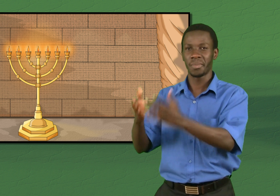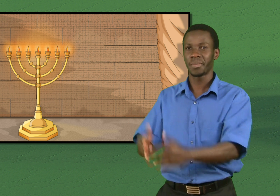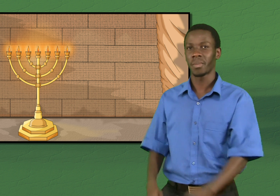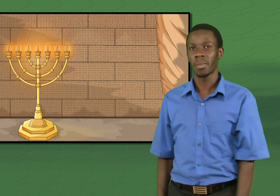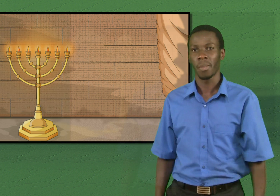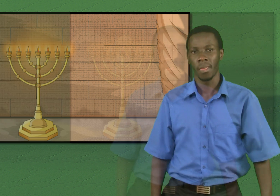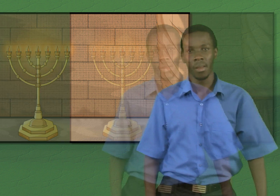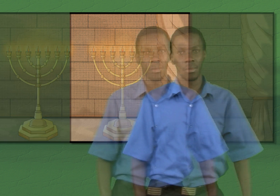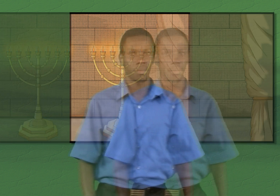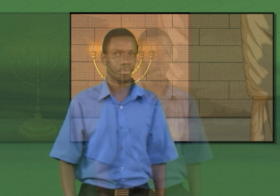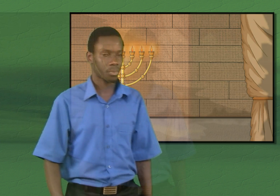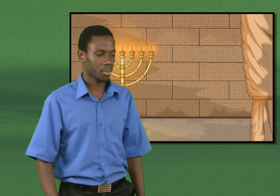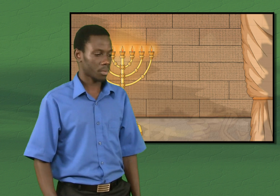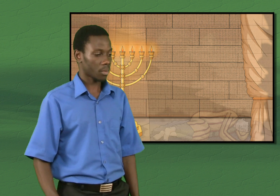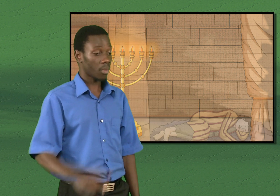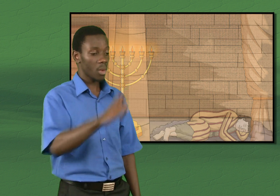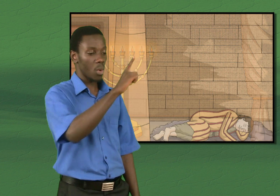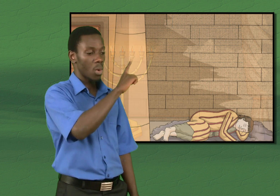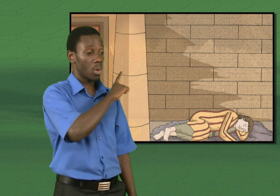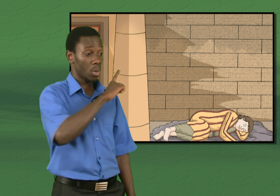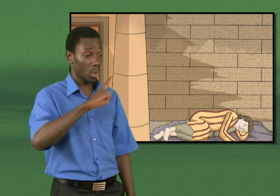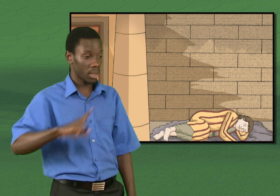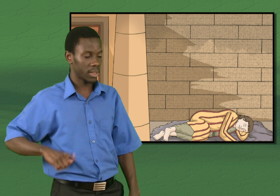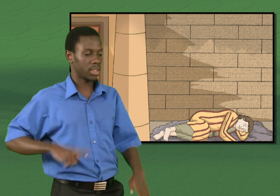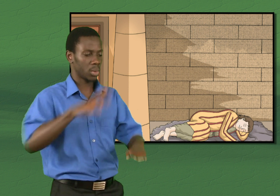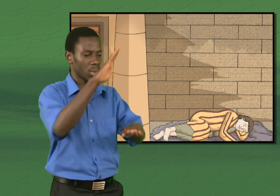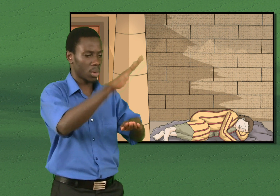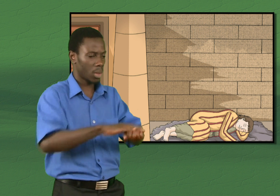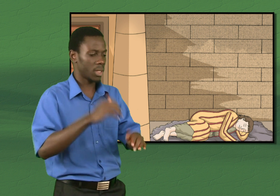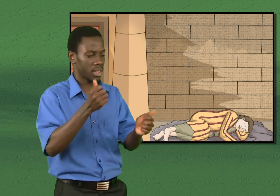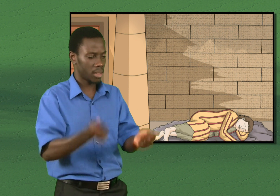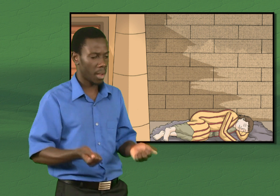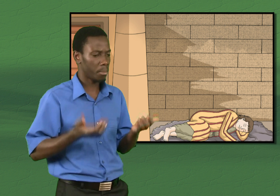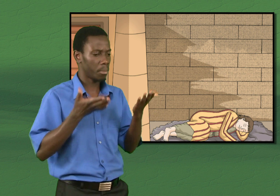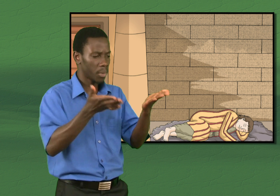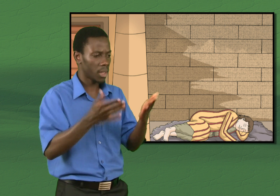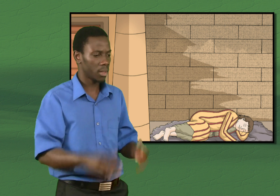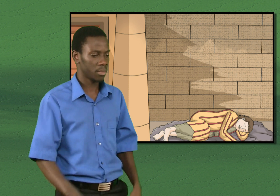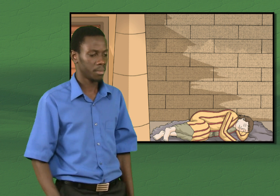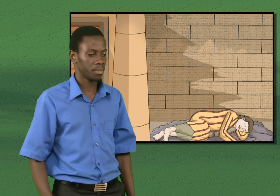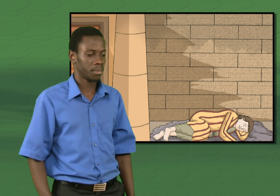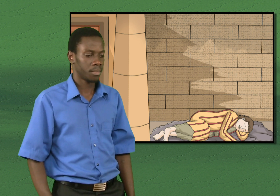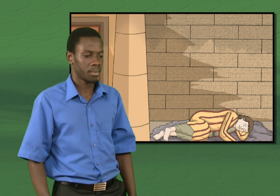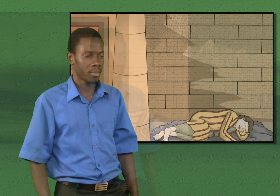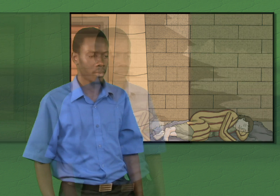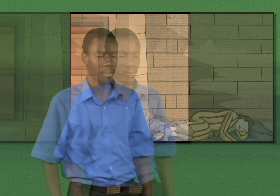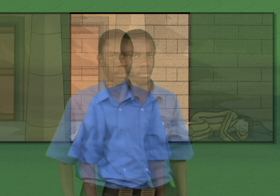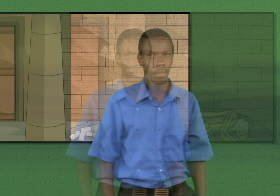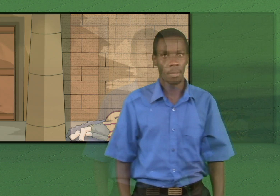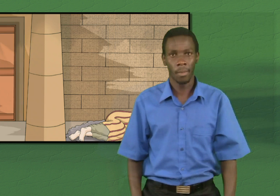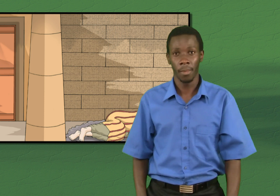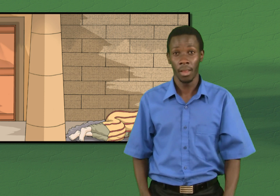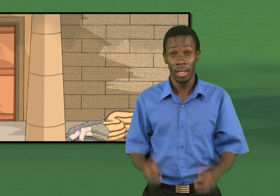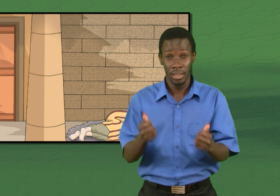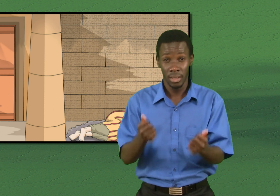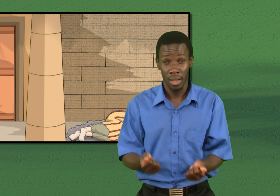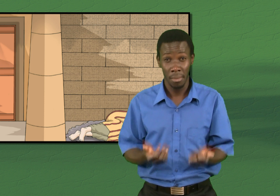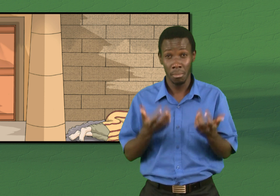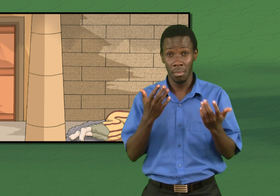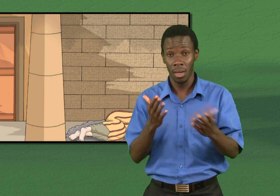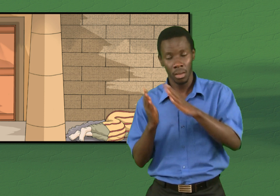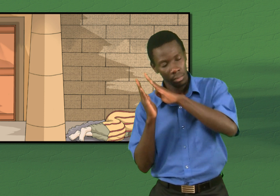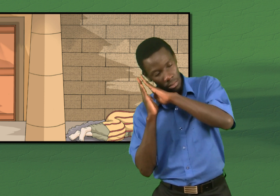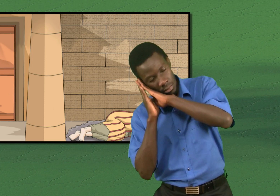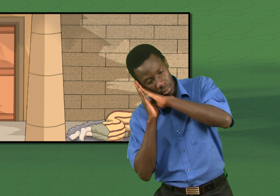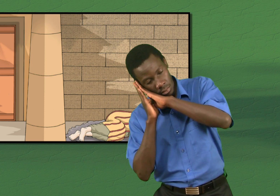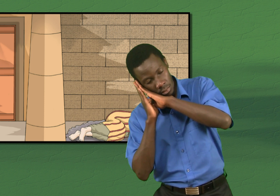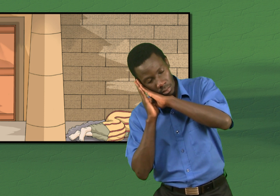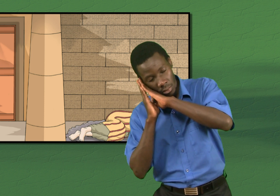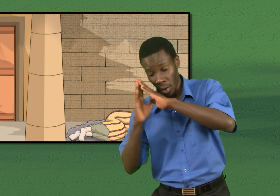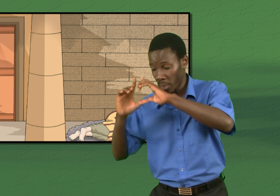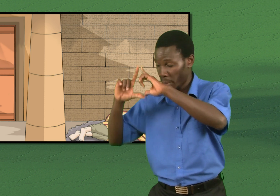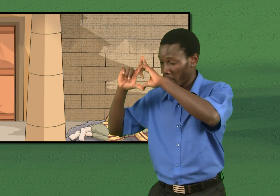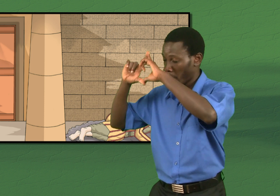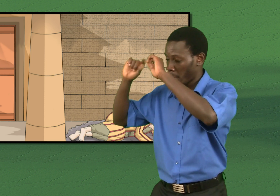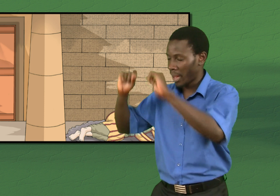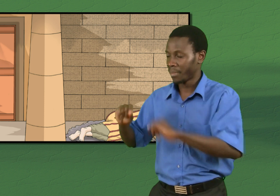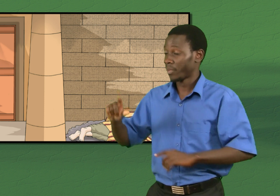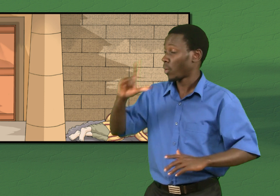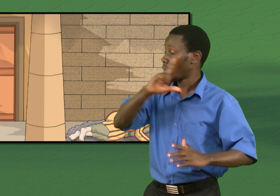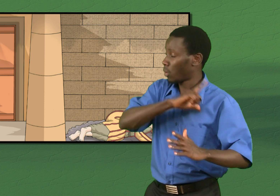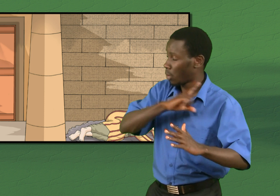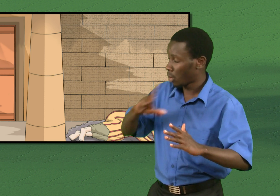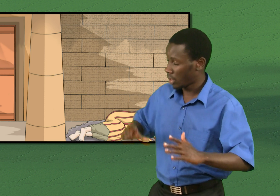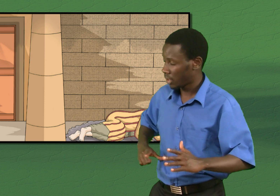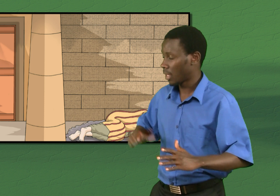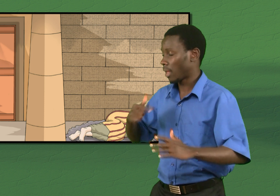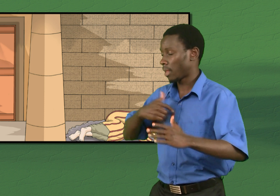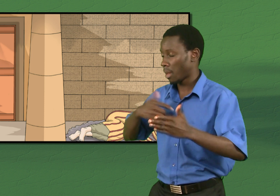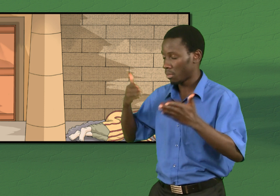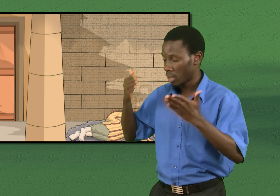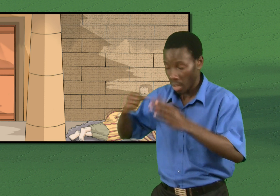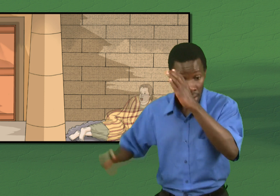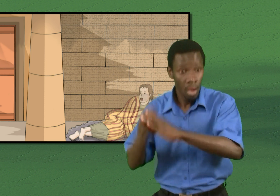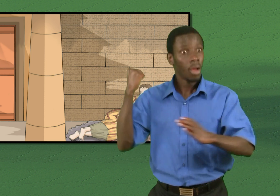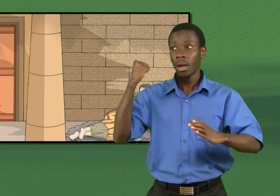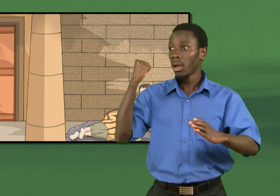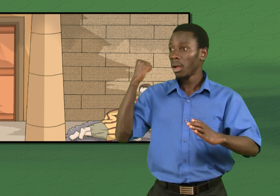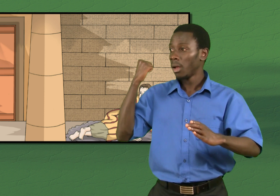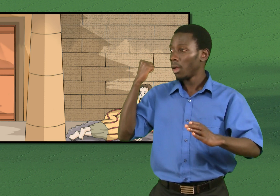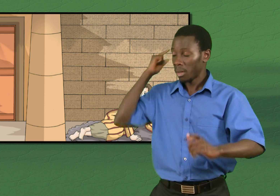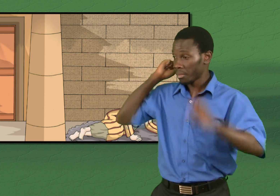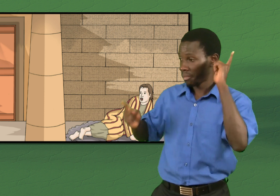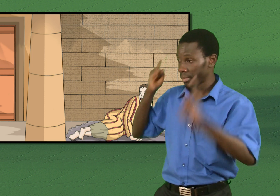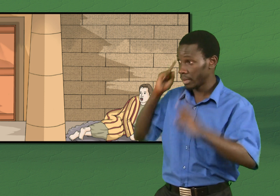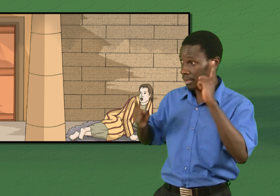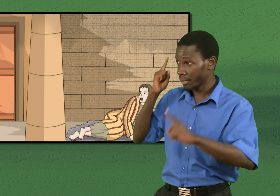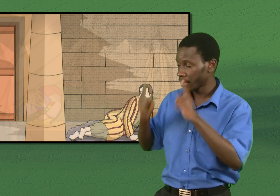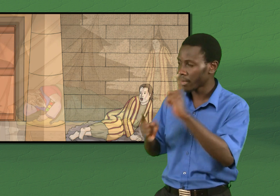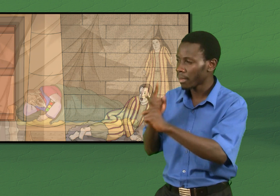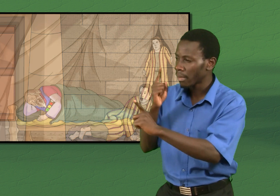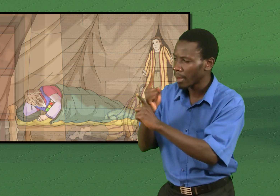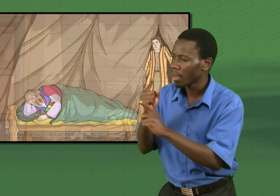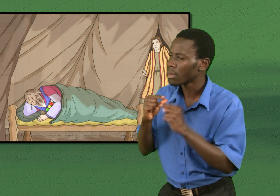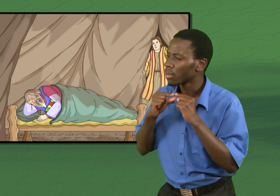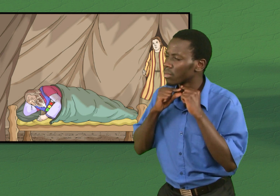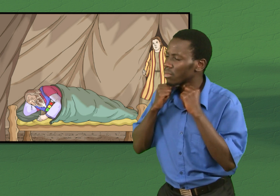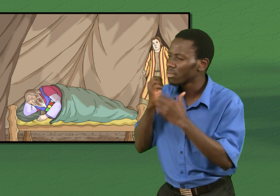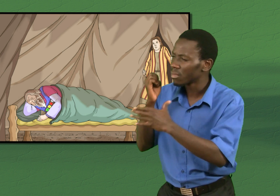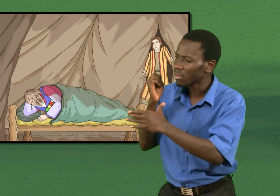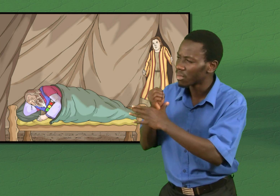Then the LORD called to Samuel, and he answered, “Here I am.”